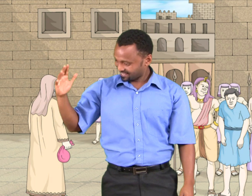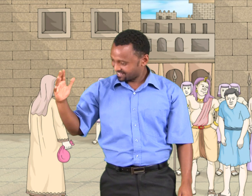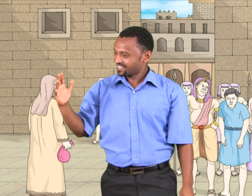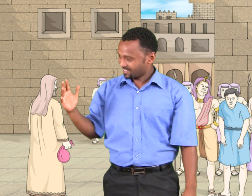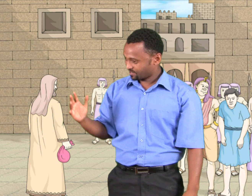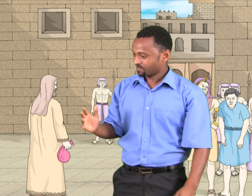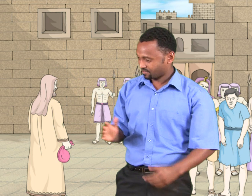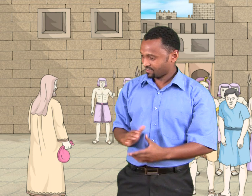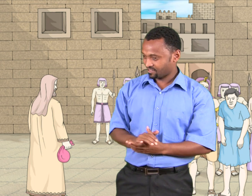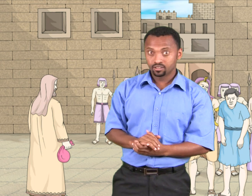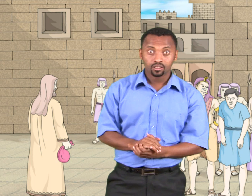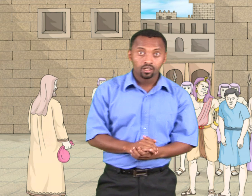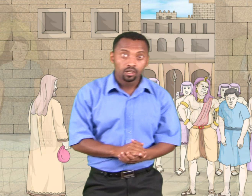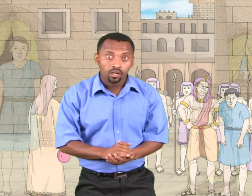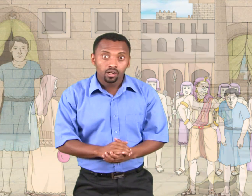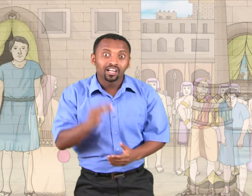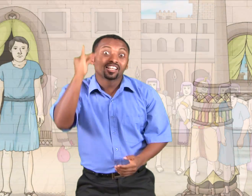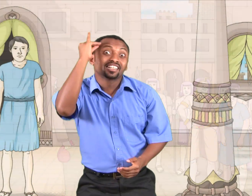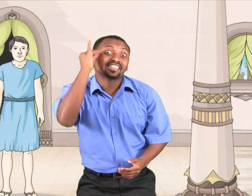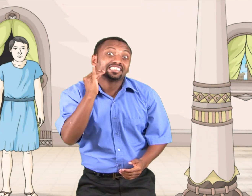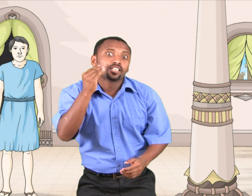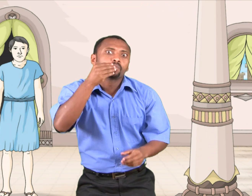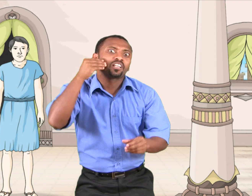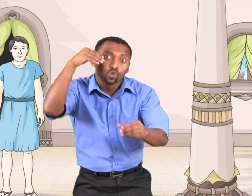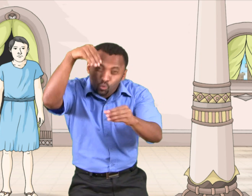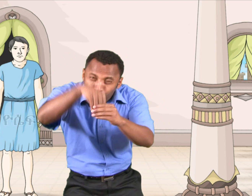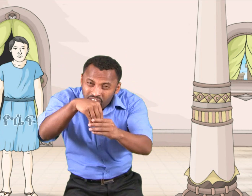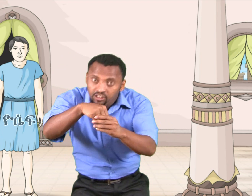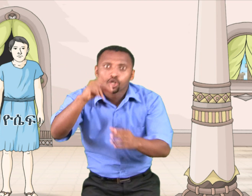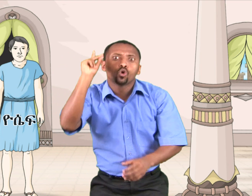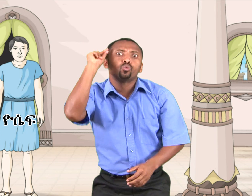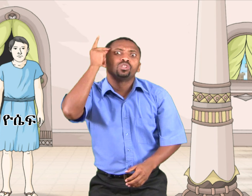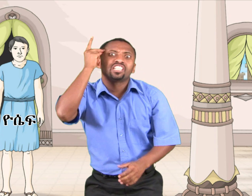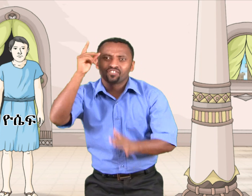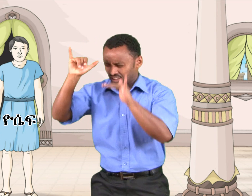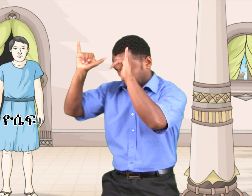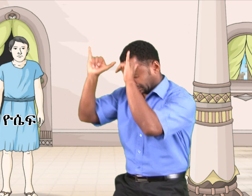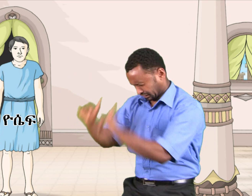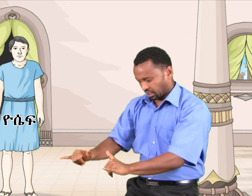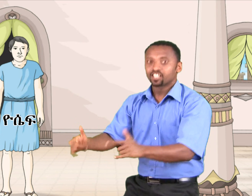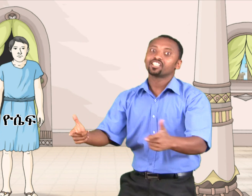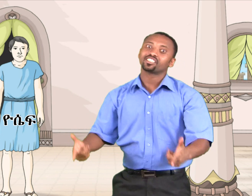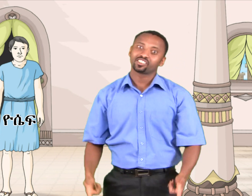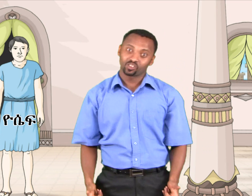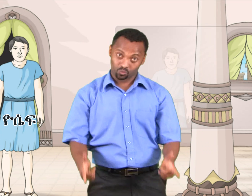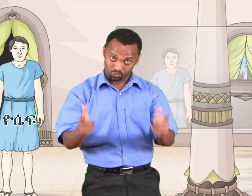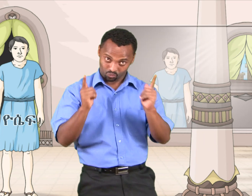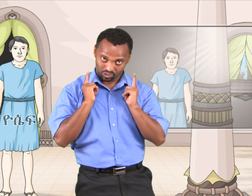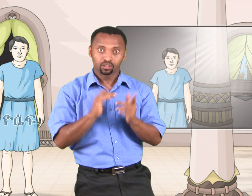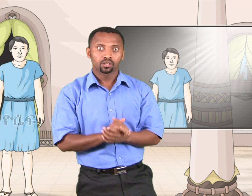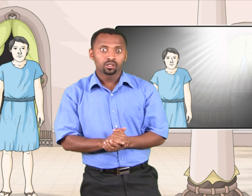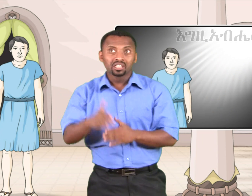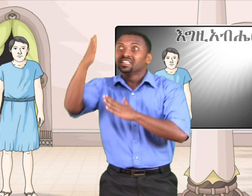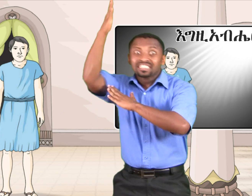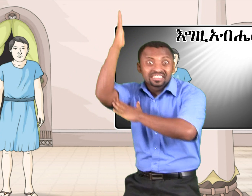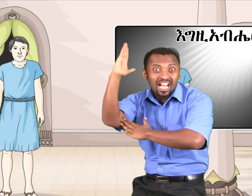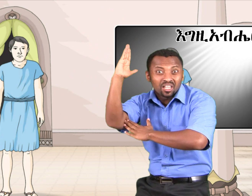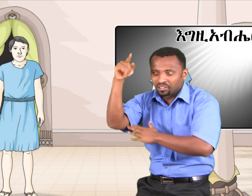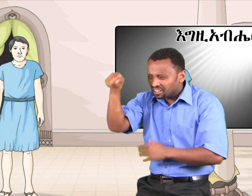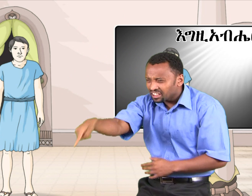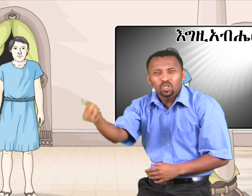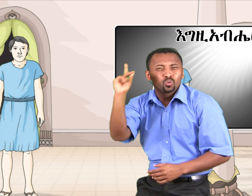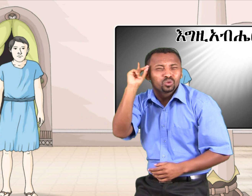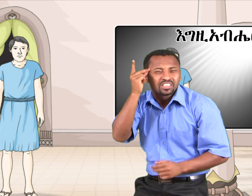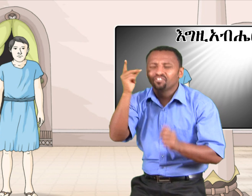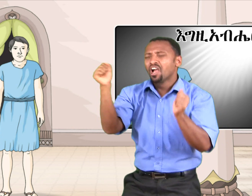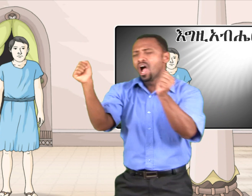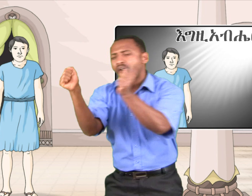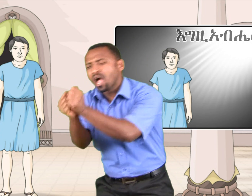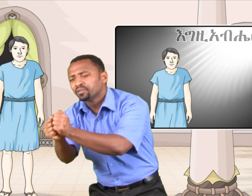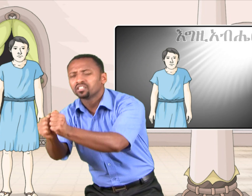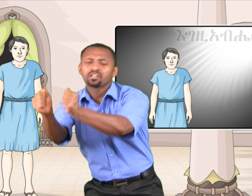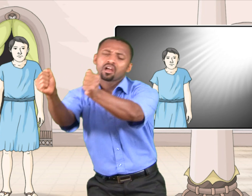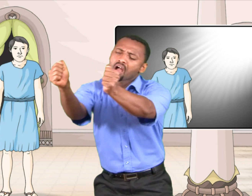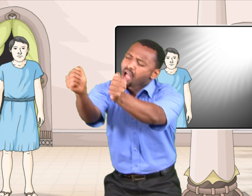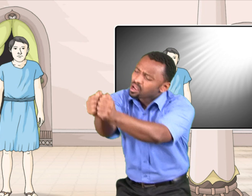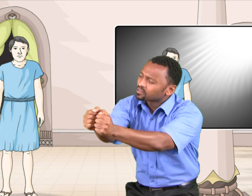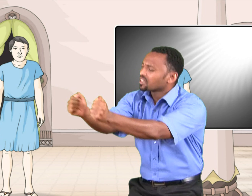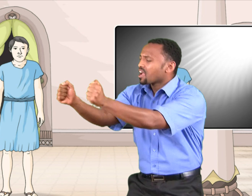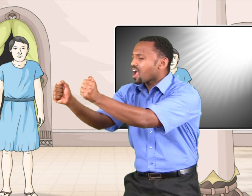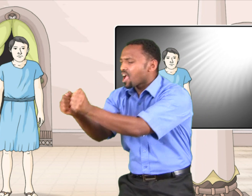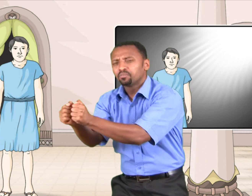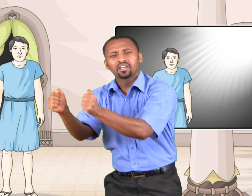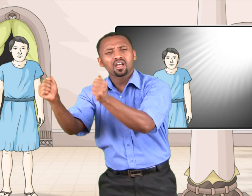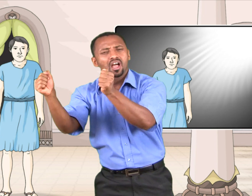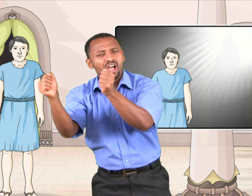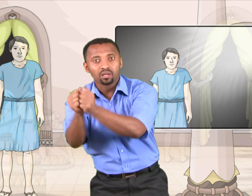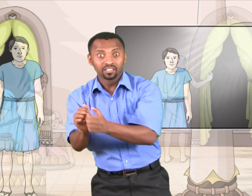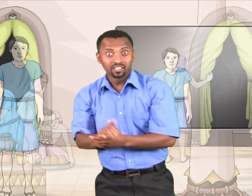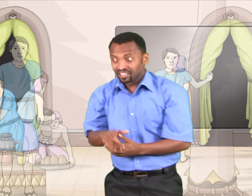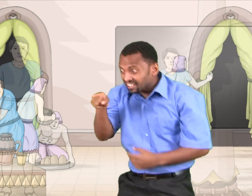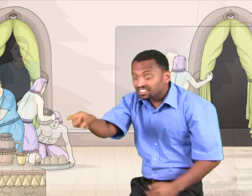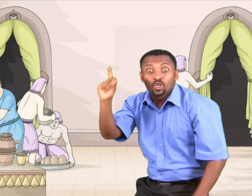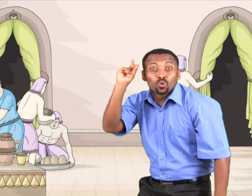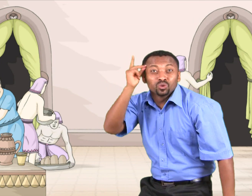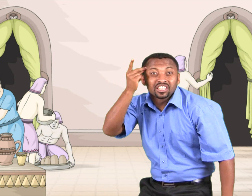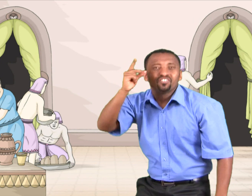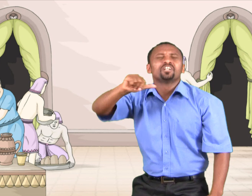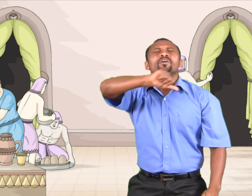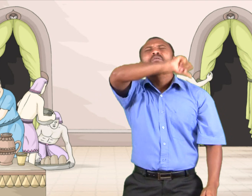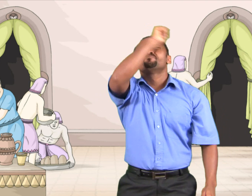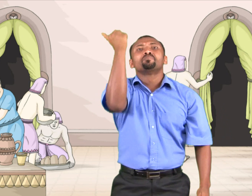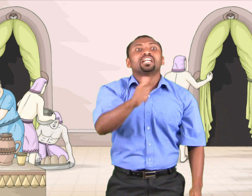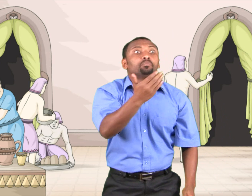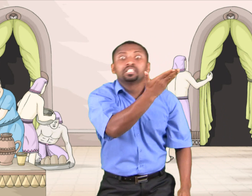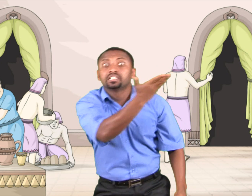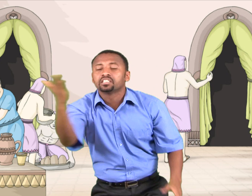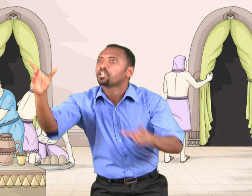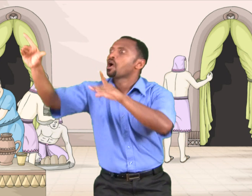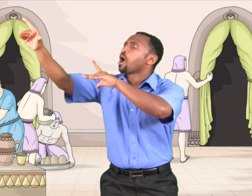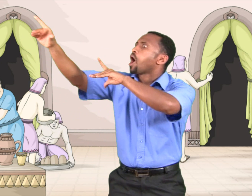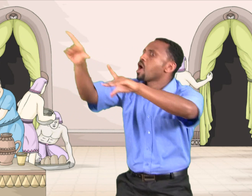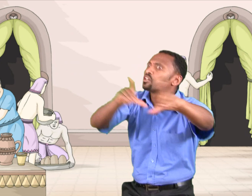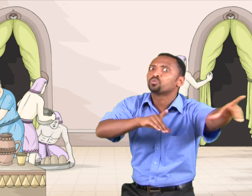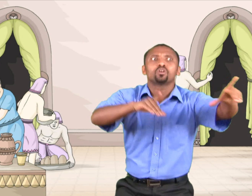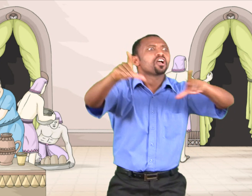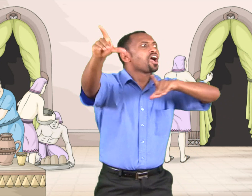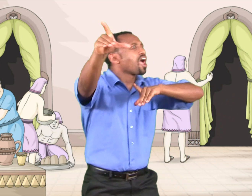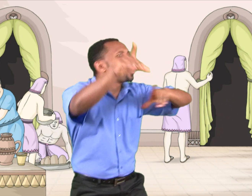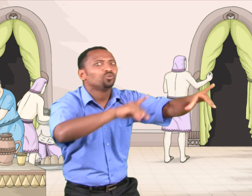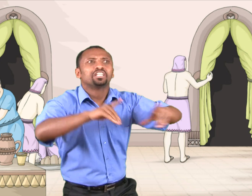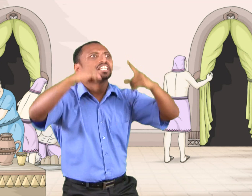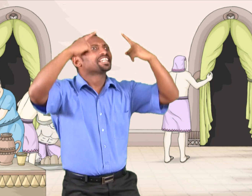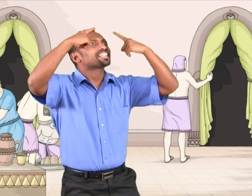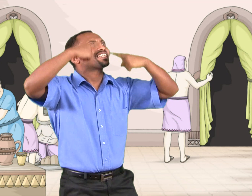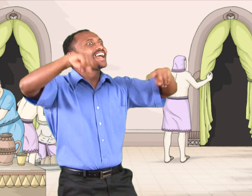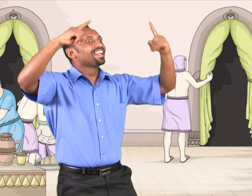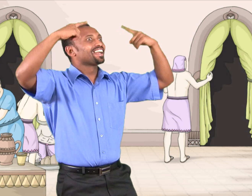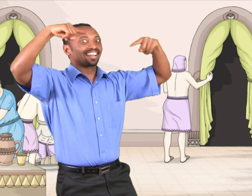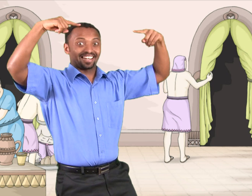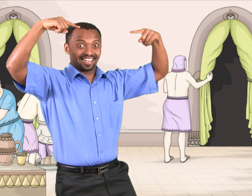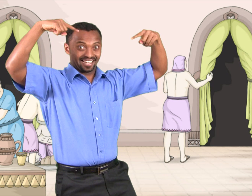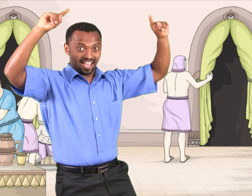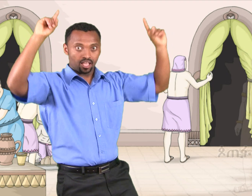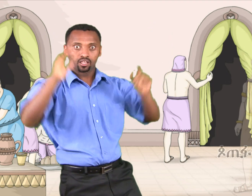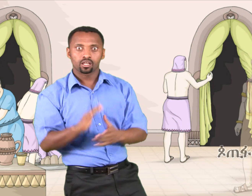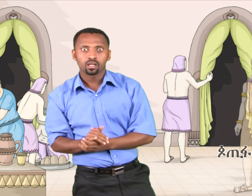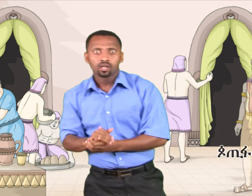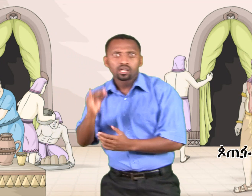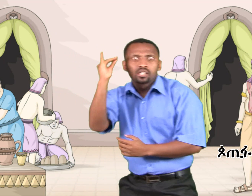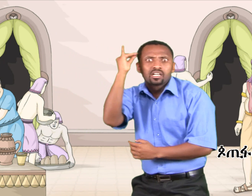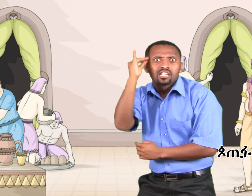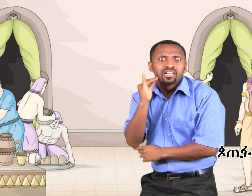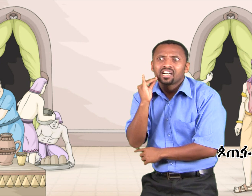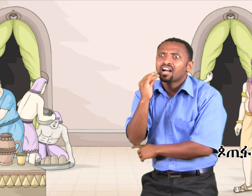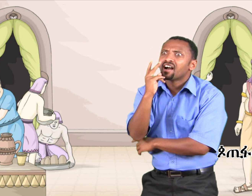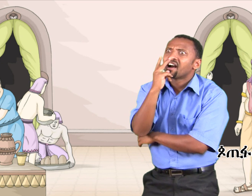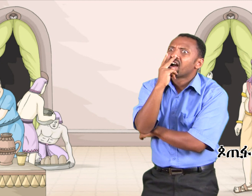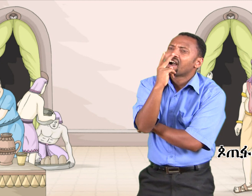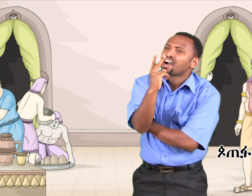And the LORD was with Joseph, and he became a successful man, serving in the household of his Egyptian master.